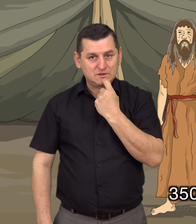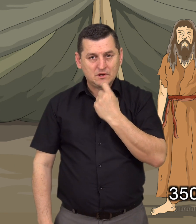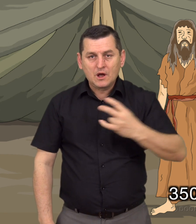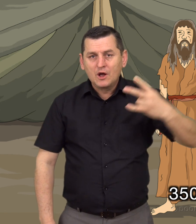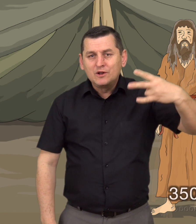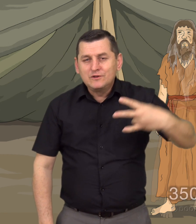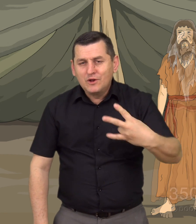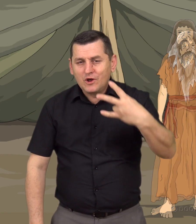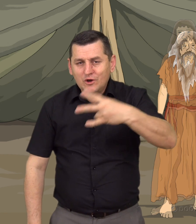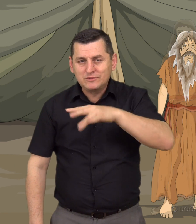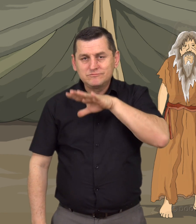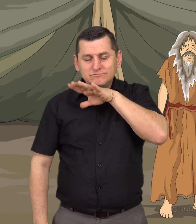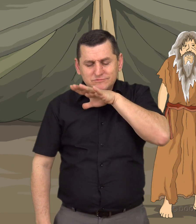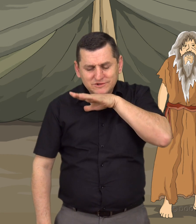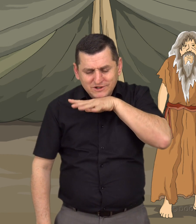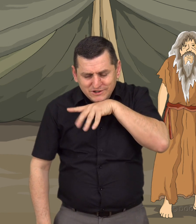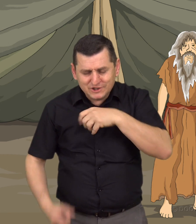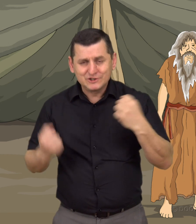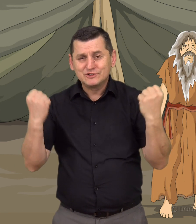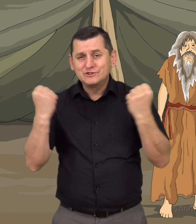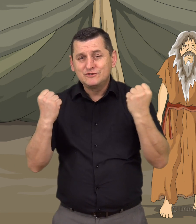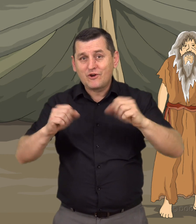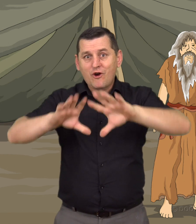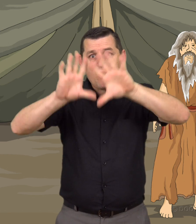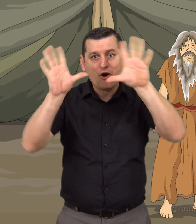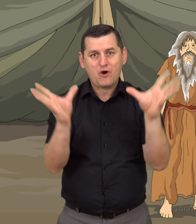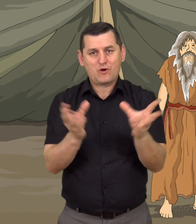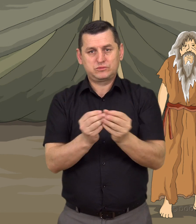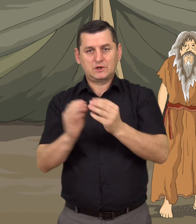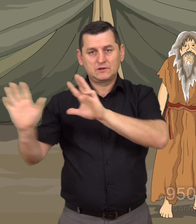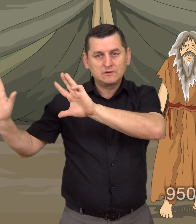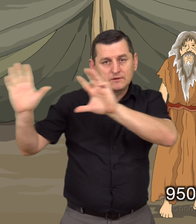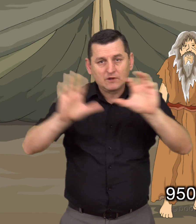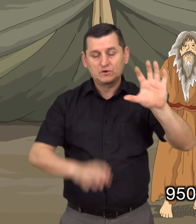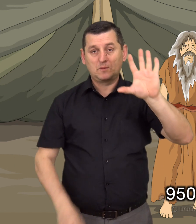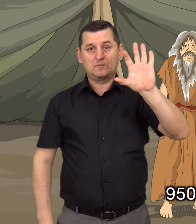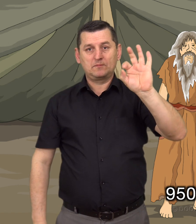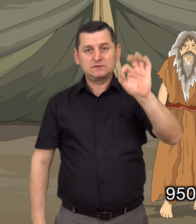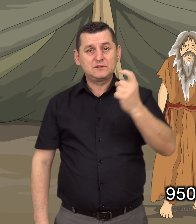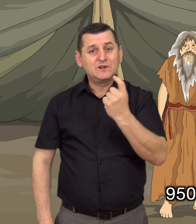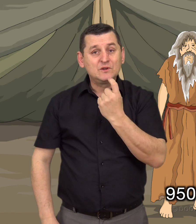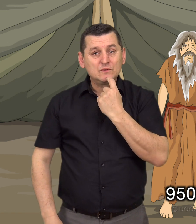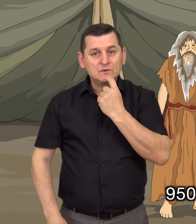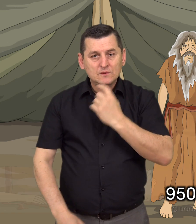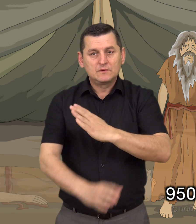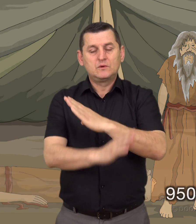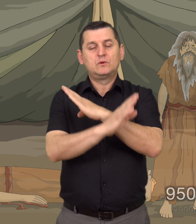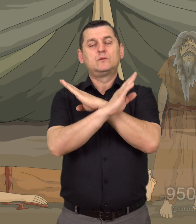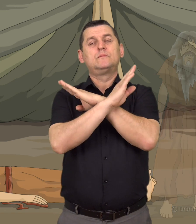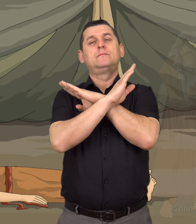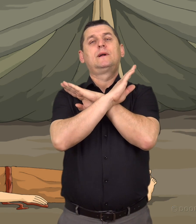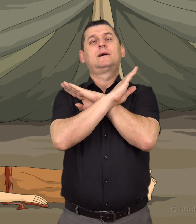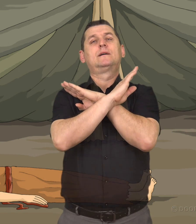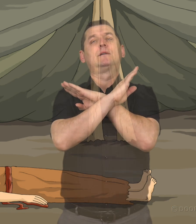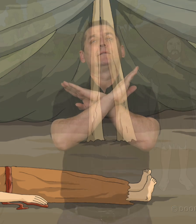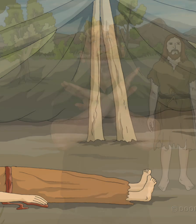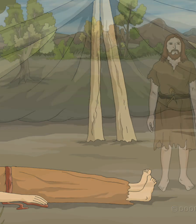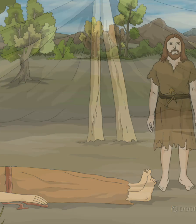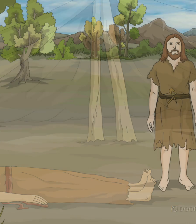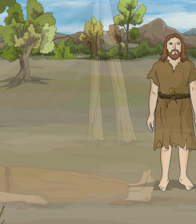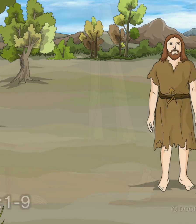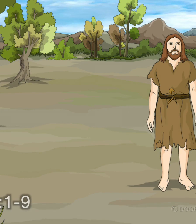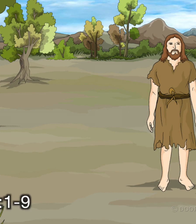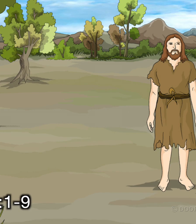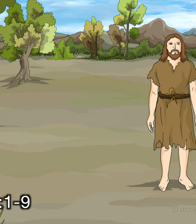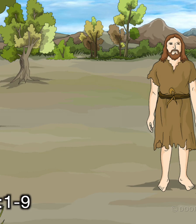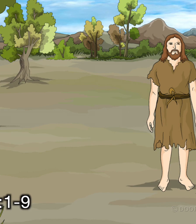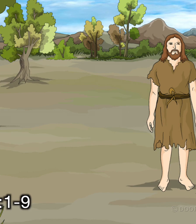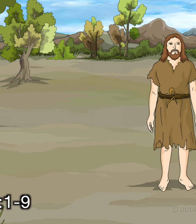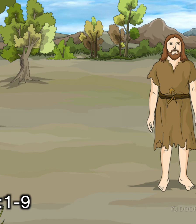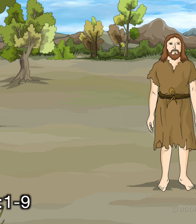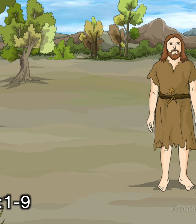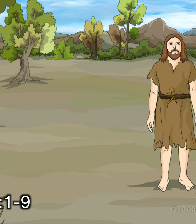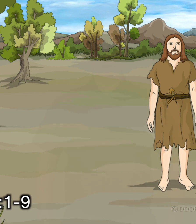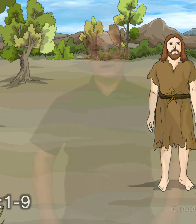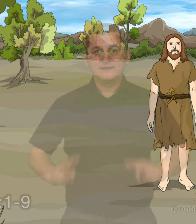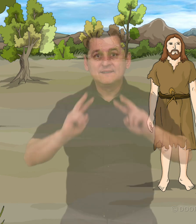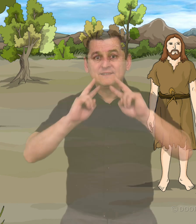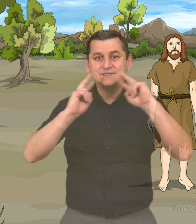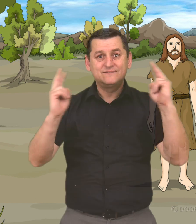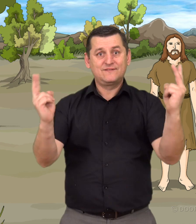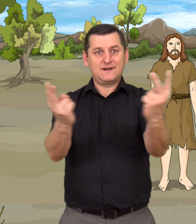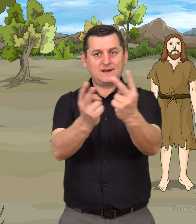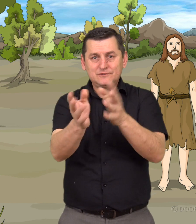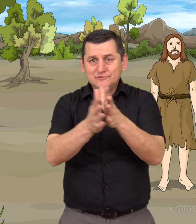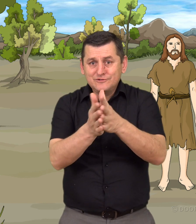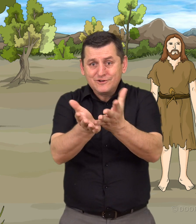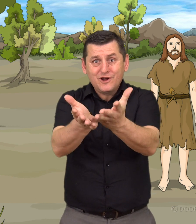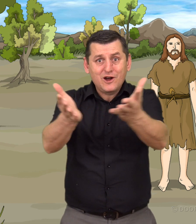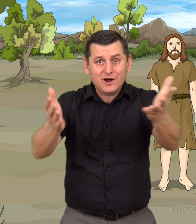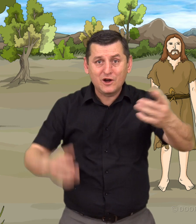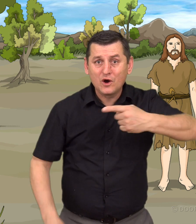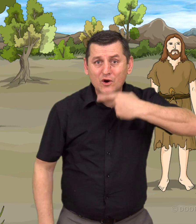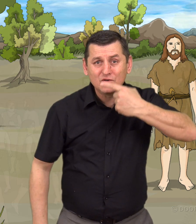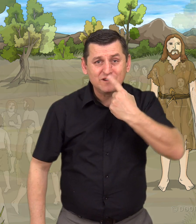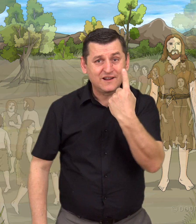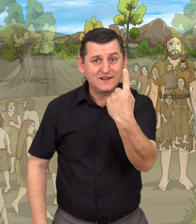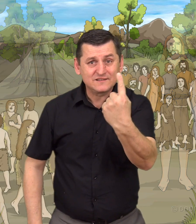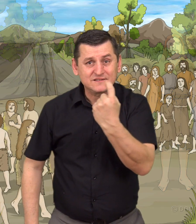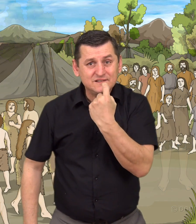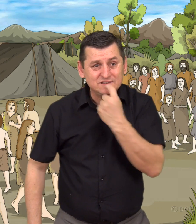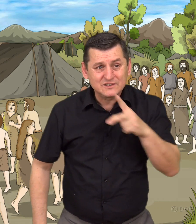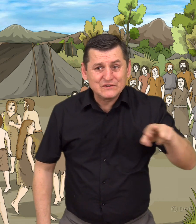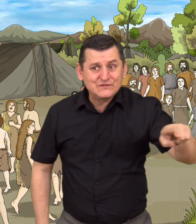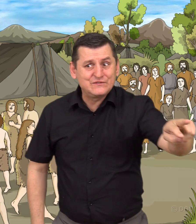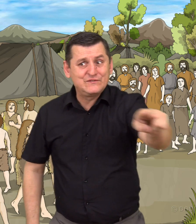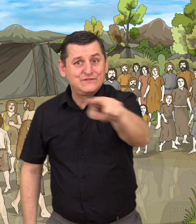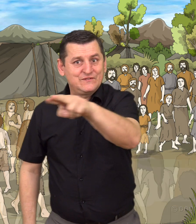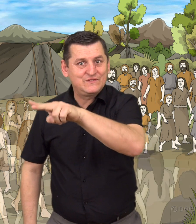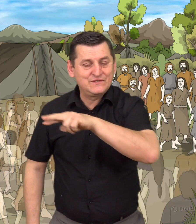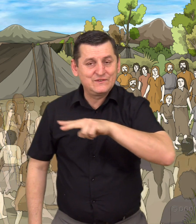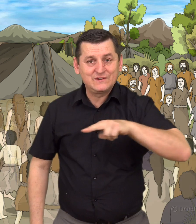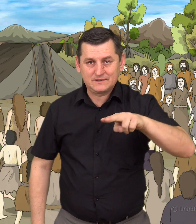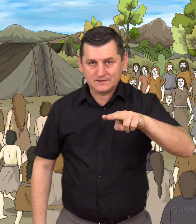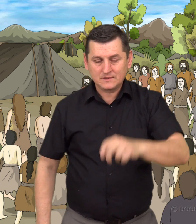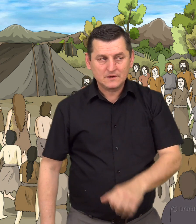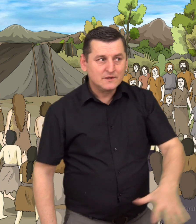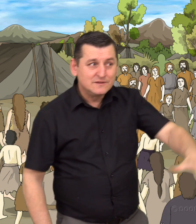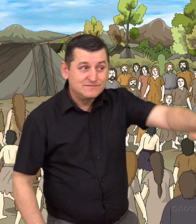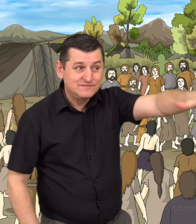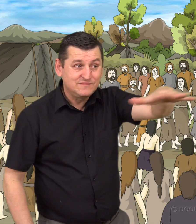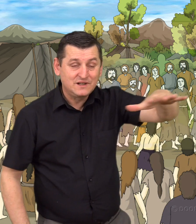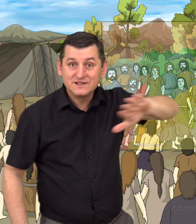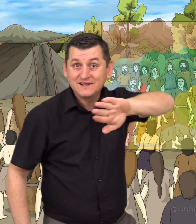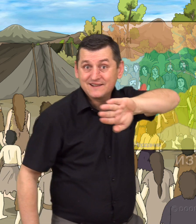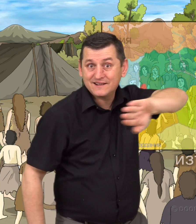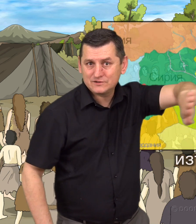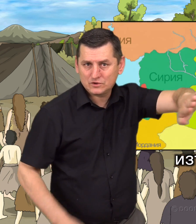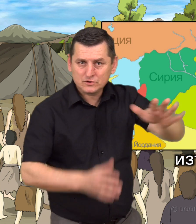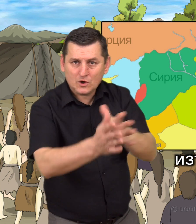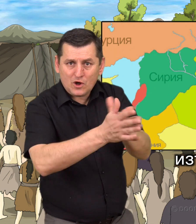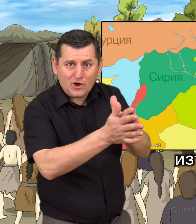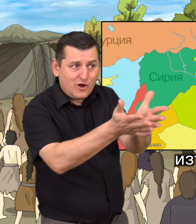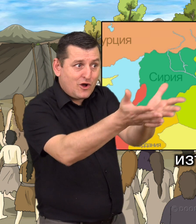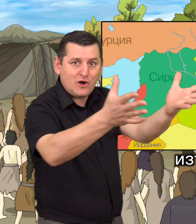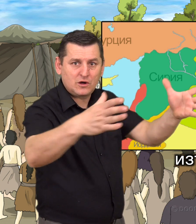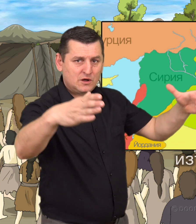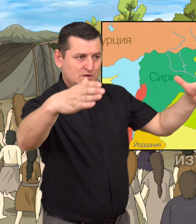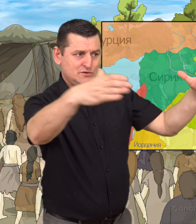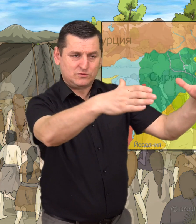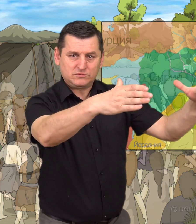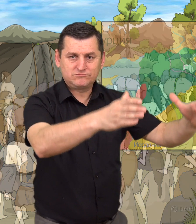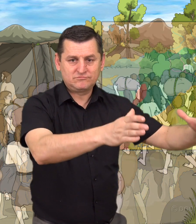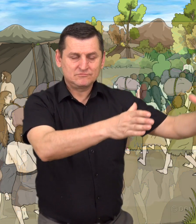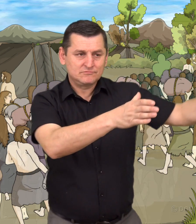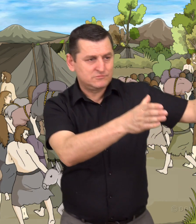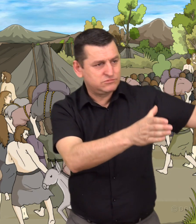From these the nations of the earth spread out after the flood. Now the whole world had one language and a common form of speech.